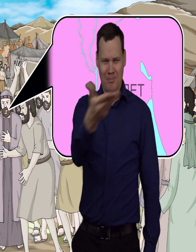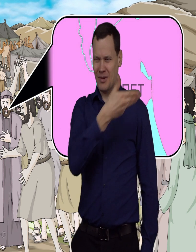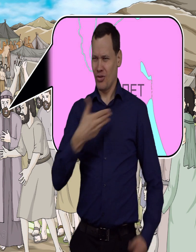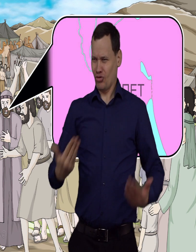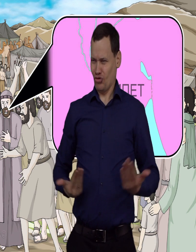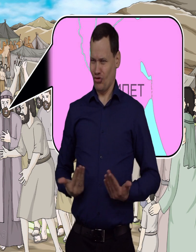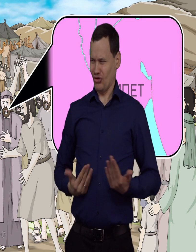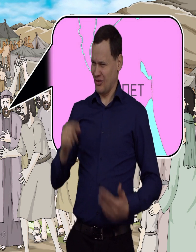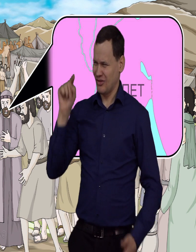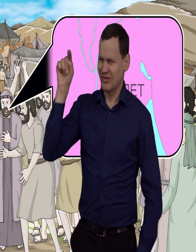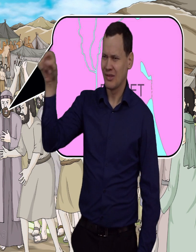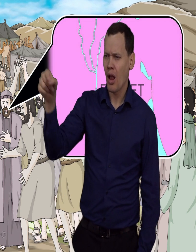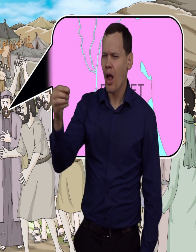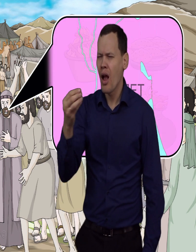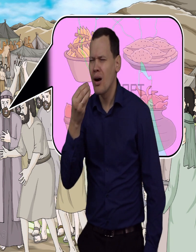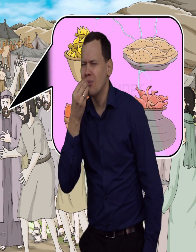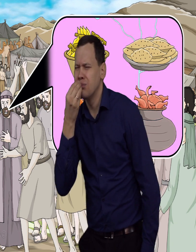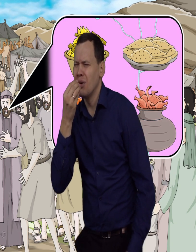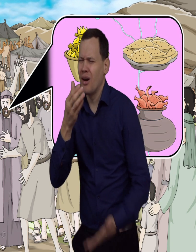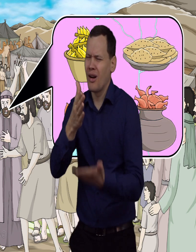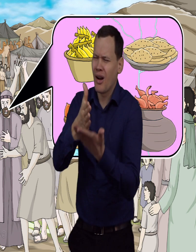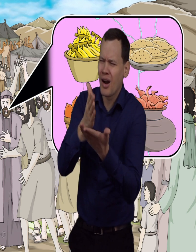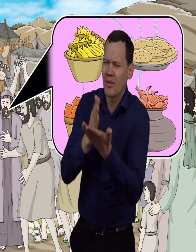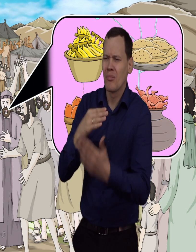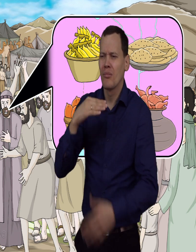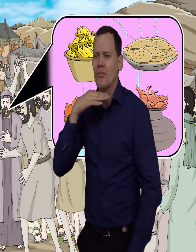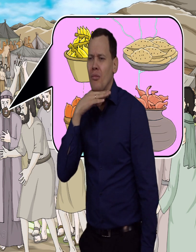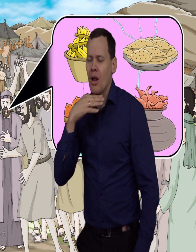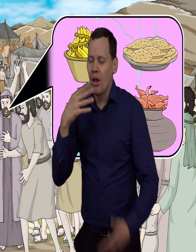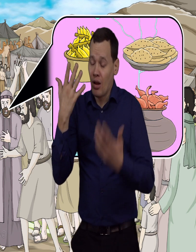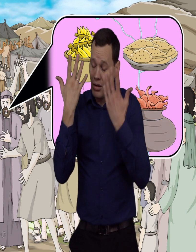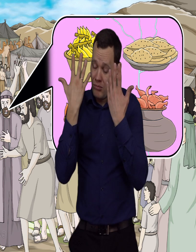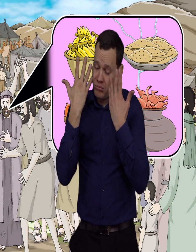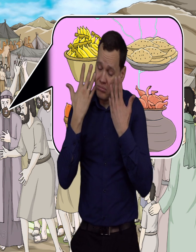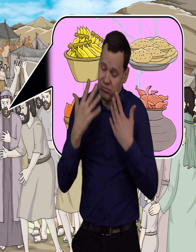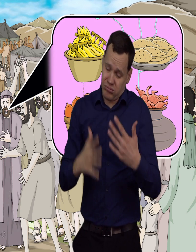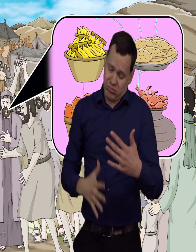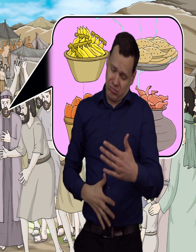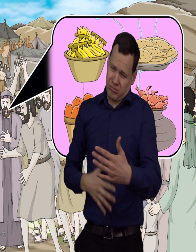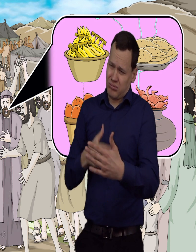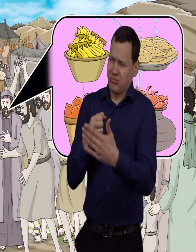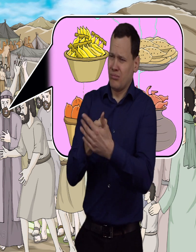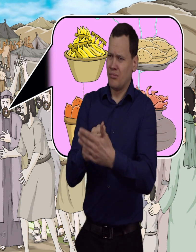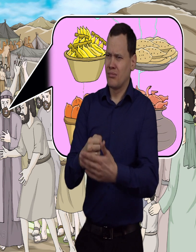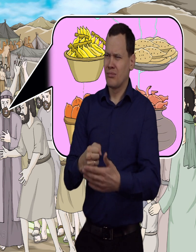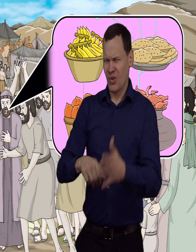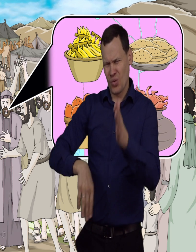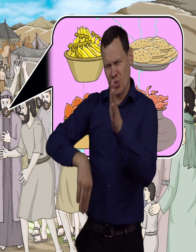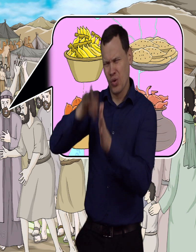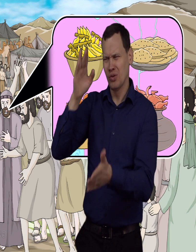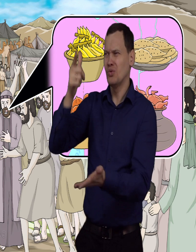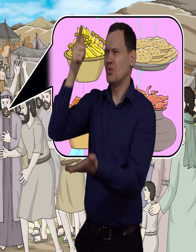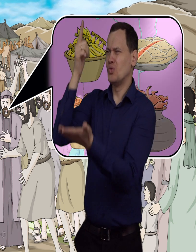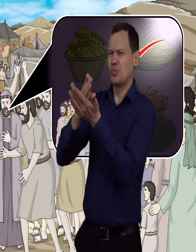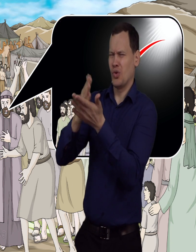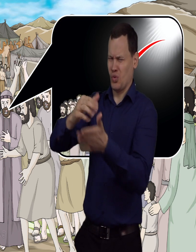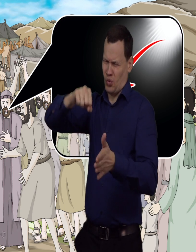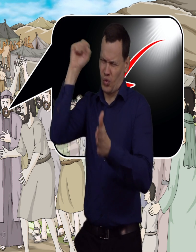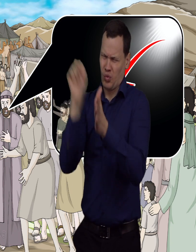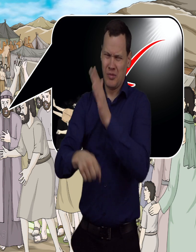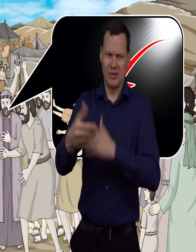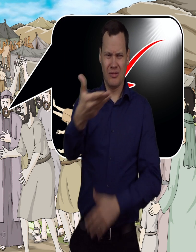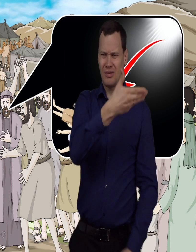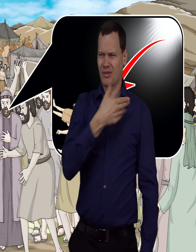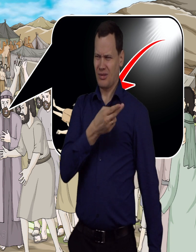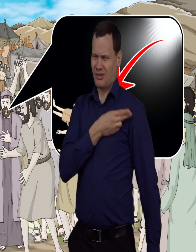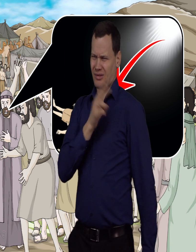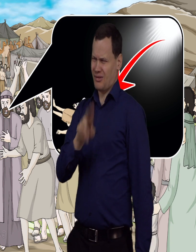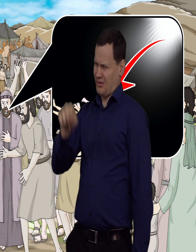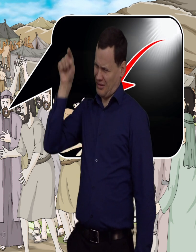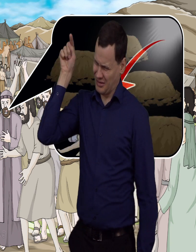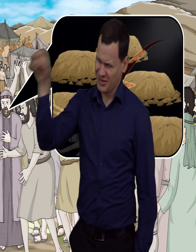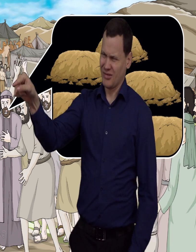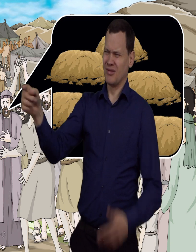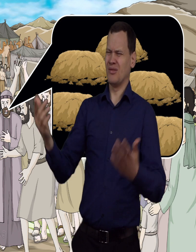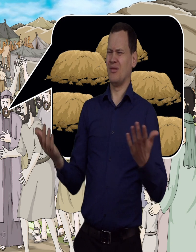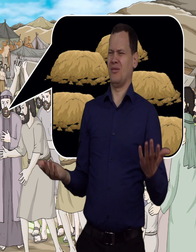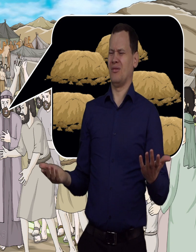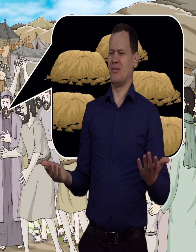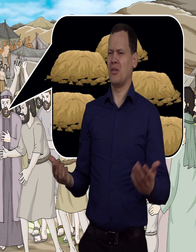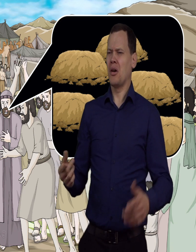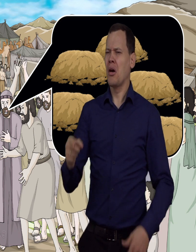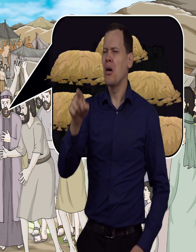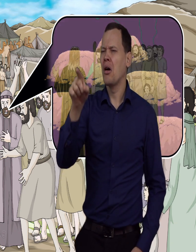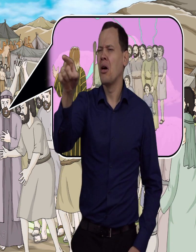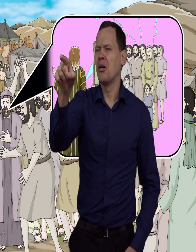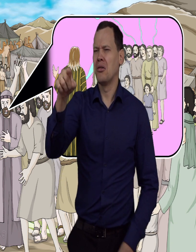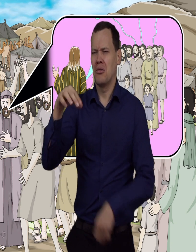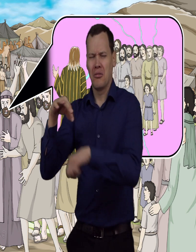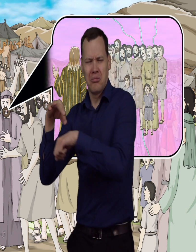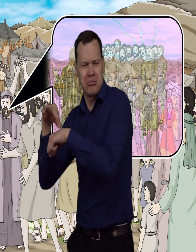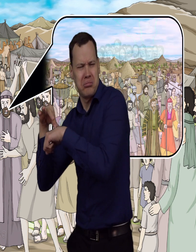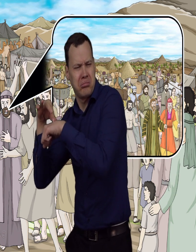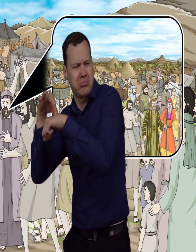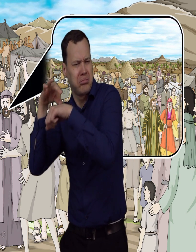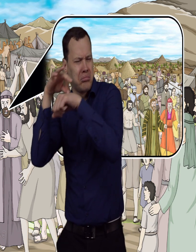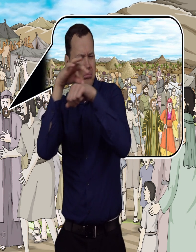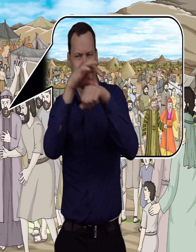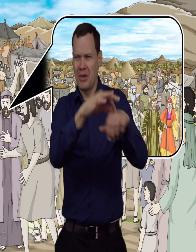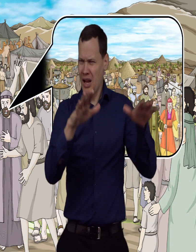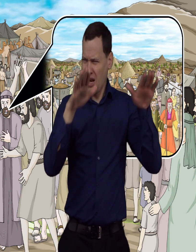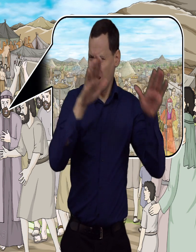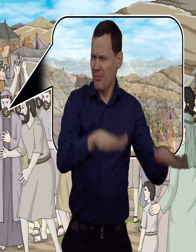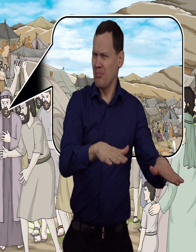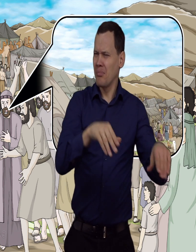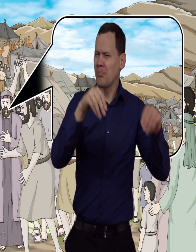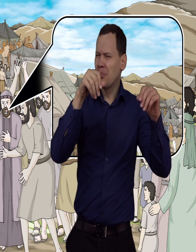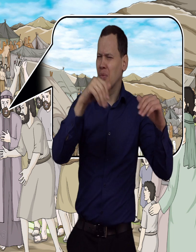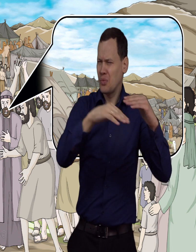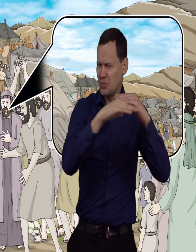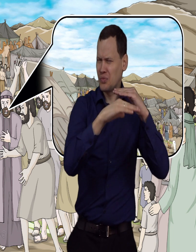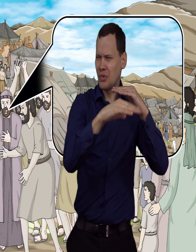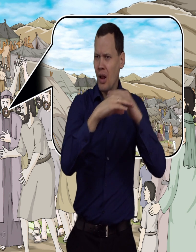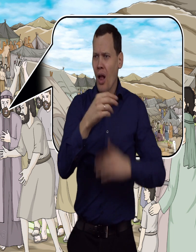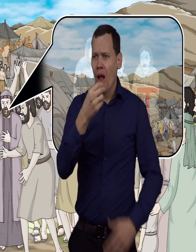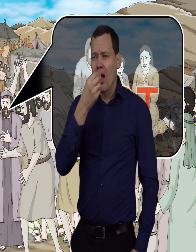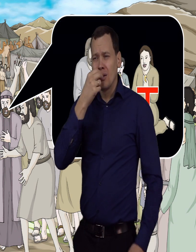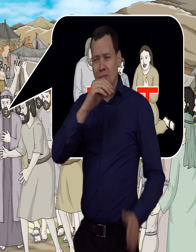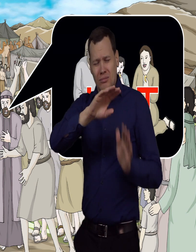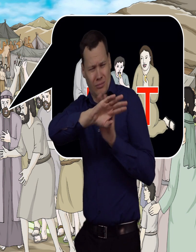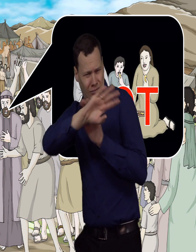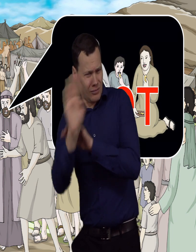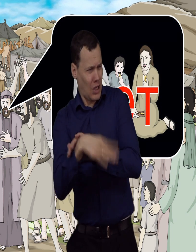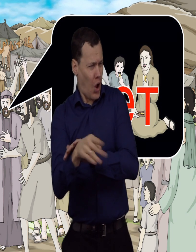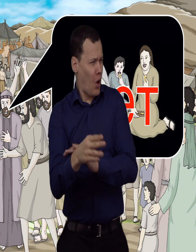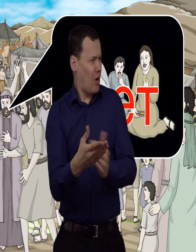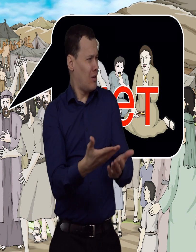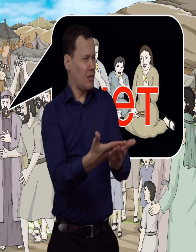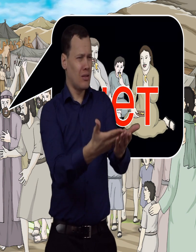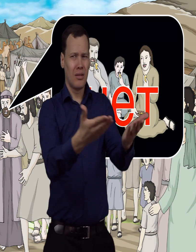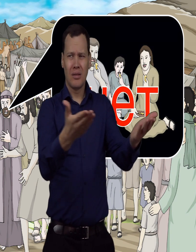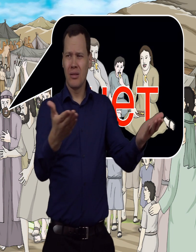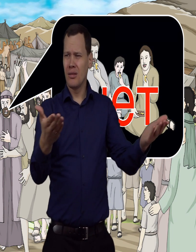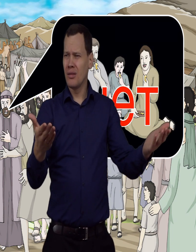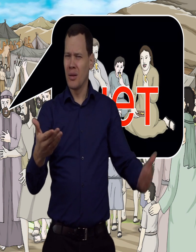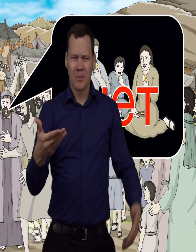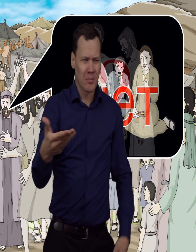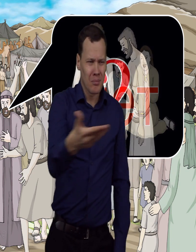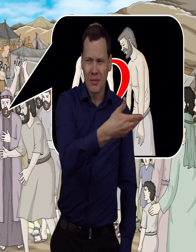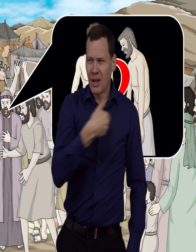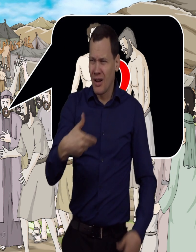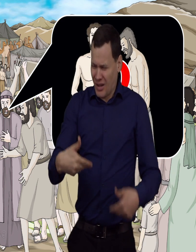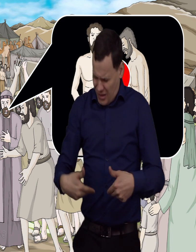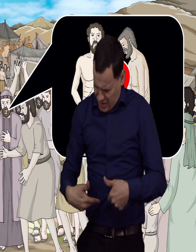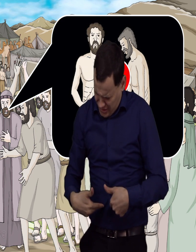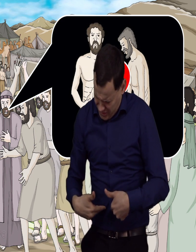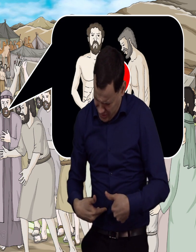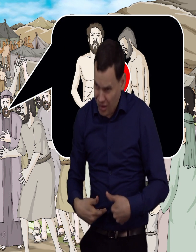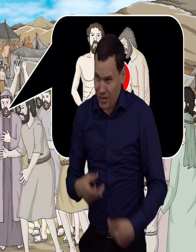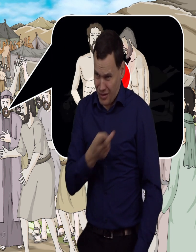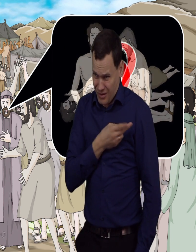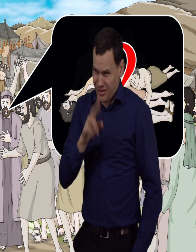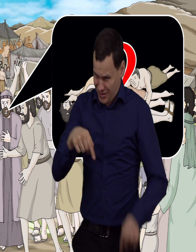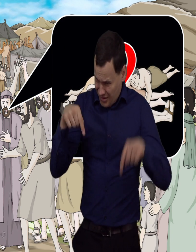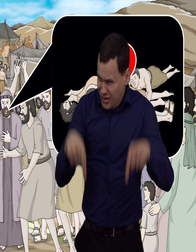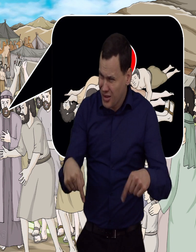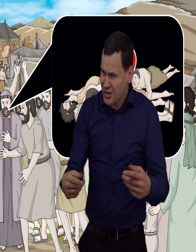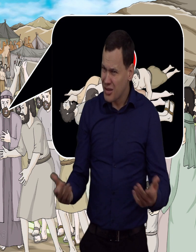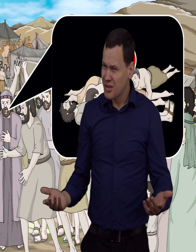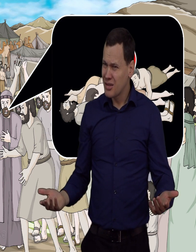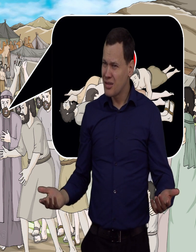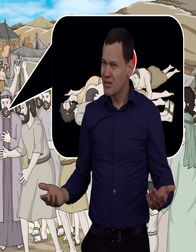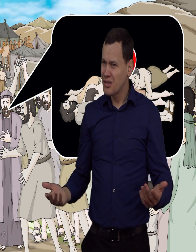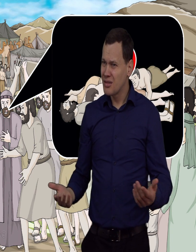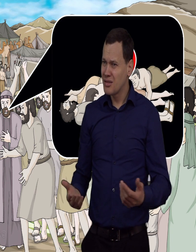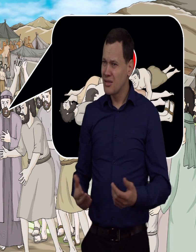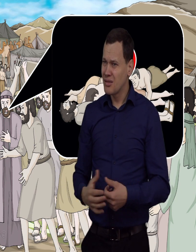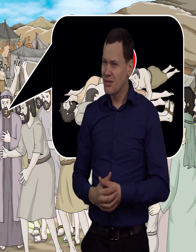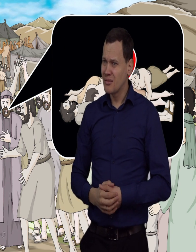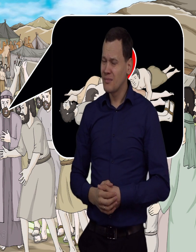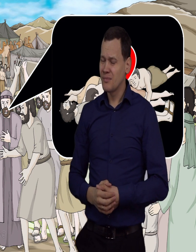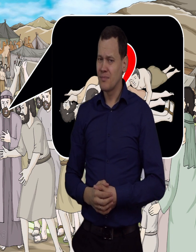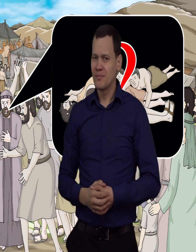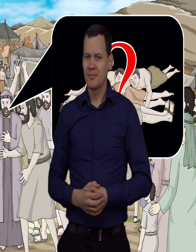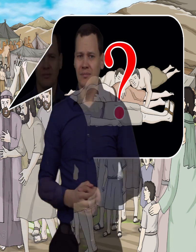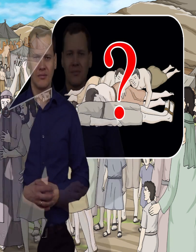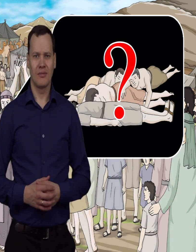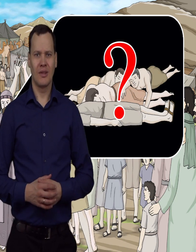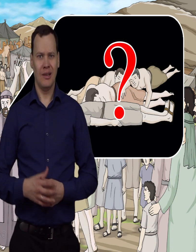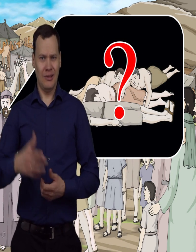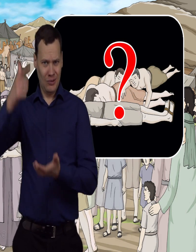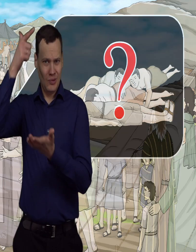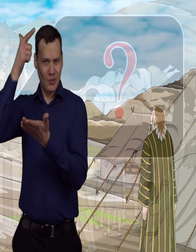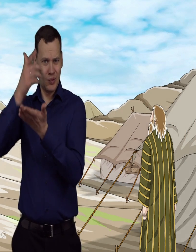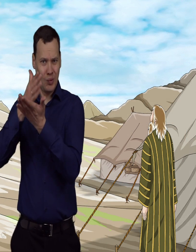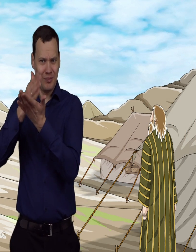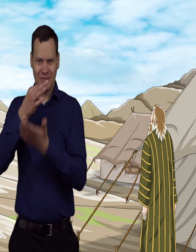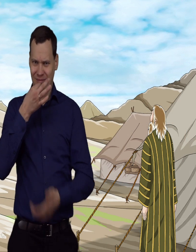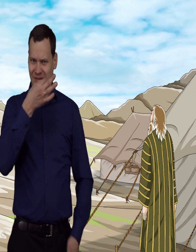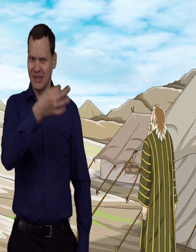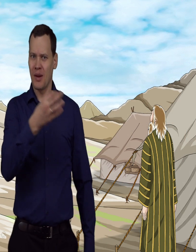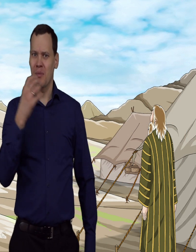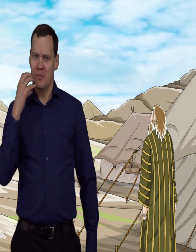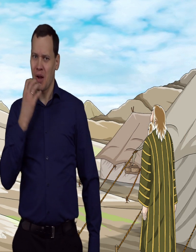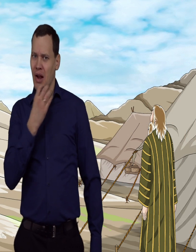“There we sat by pots of meat and ate our fill of bread, but you have brought us into this desert to starve this whole assembly to death!”